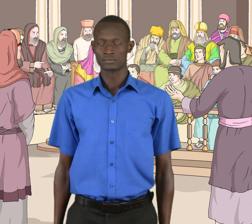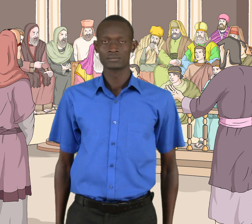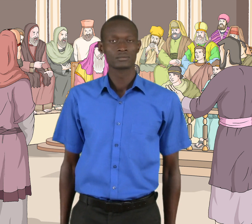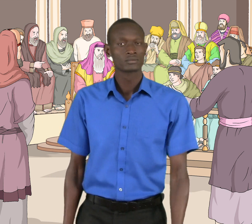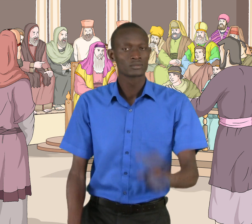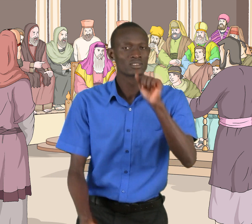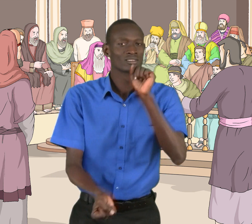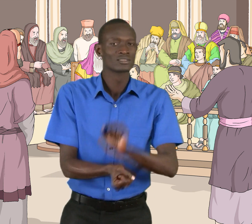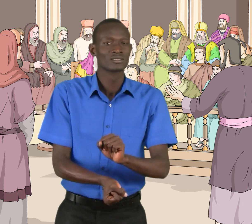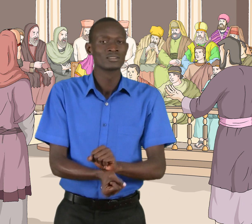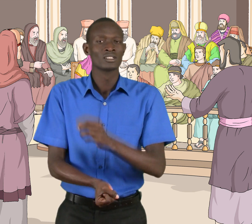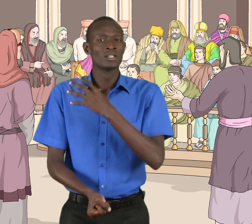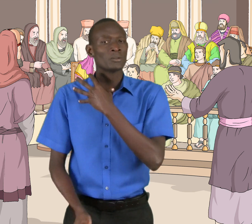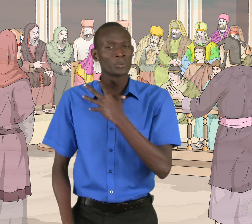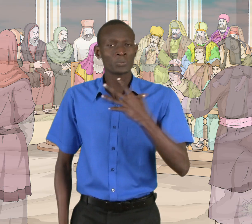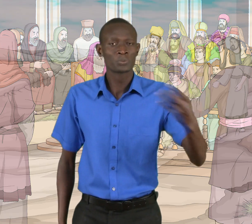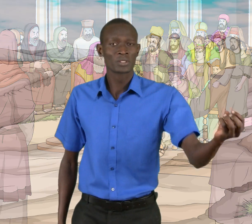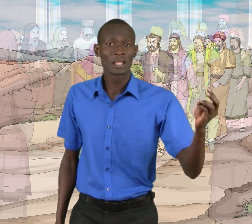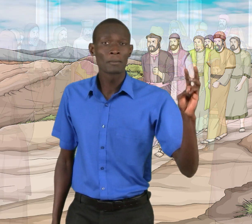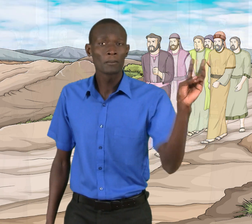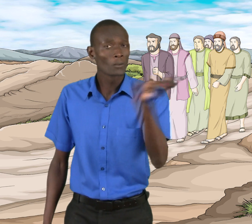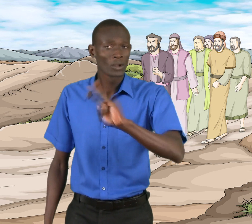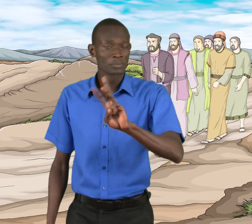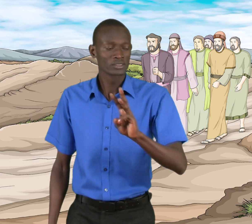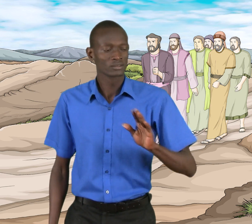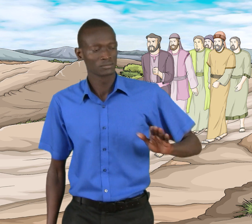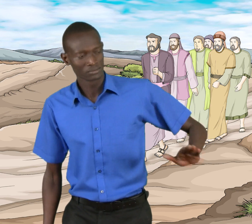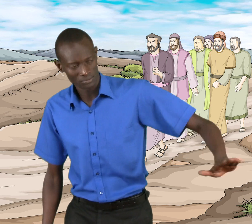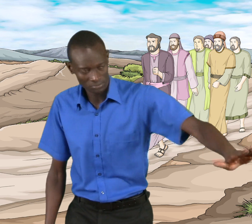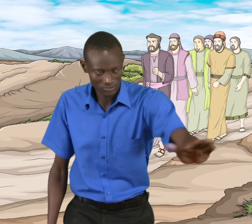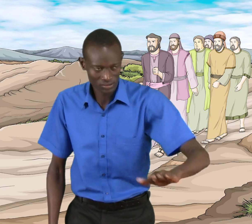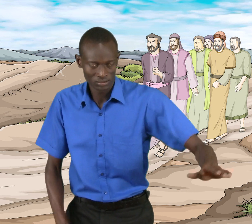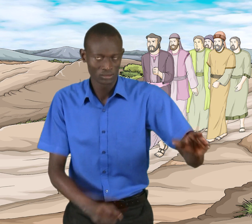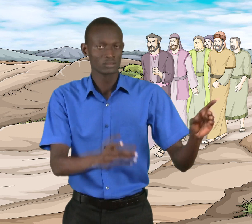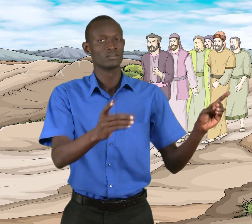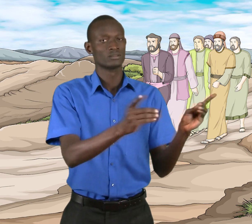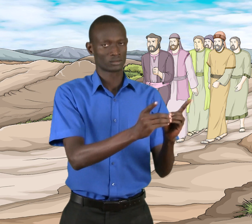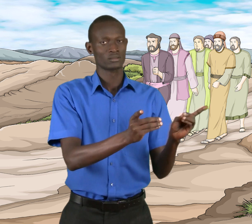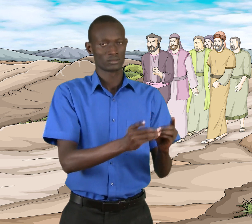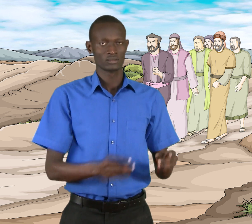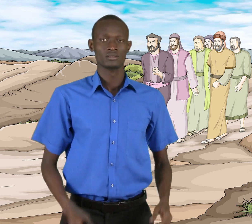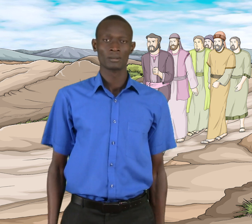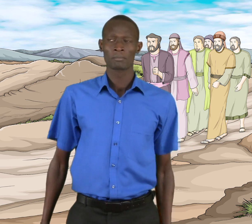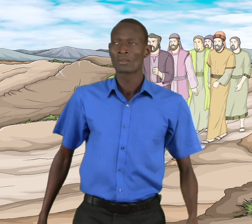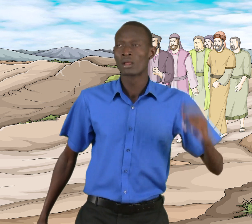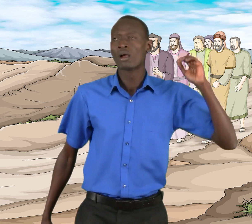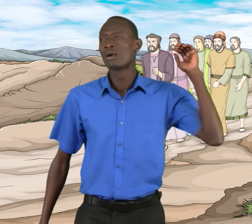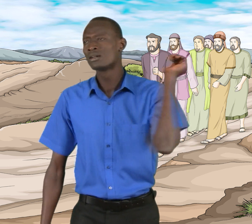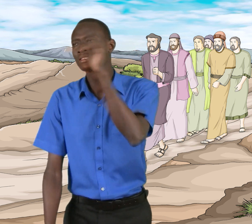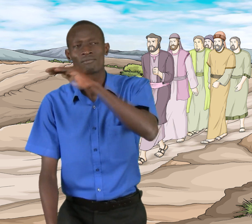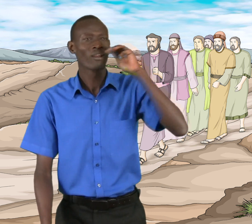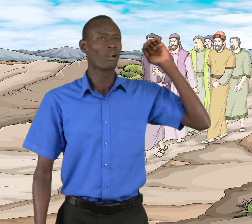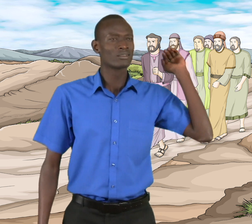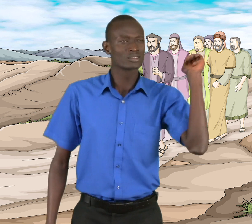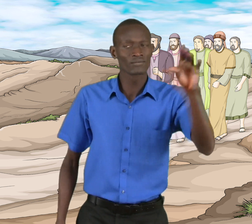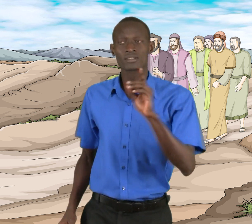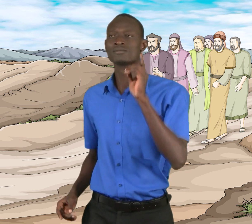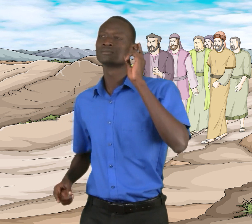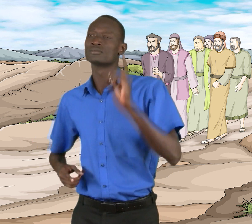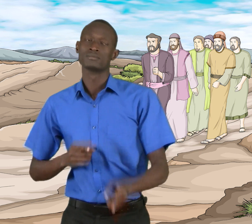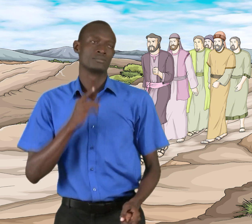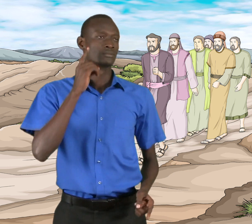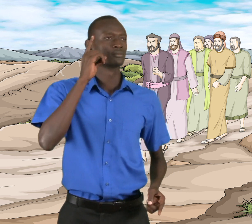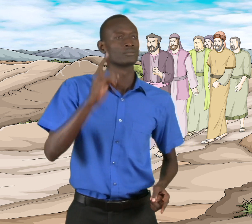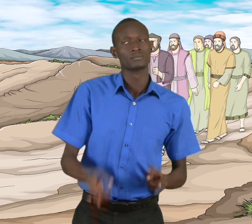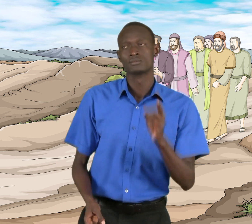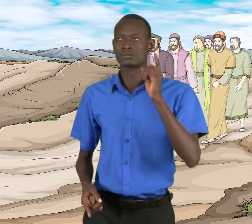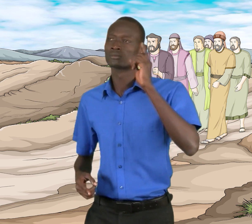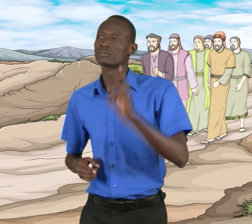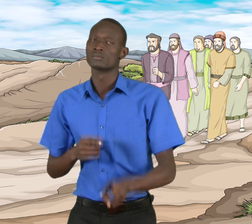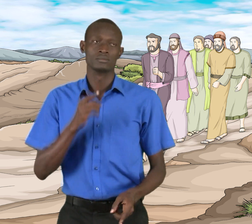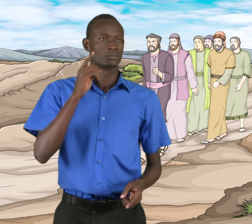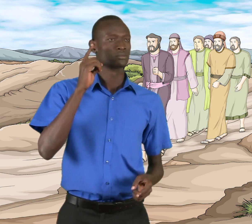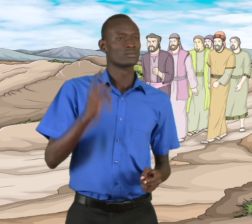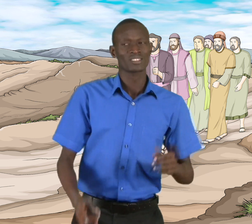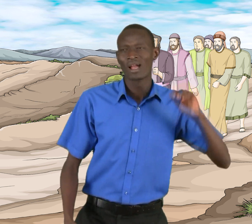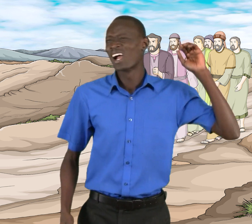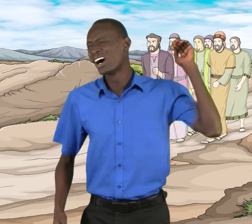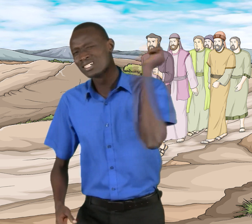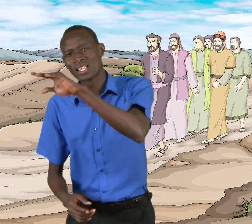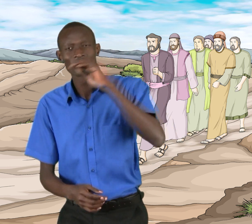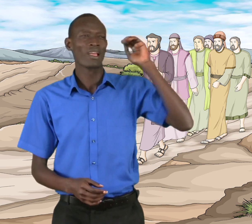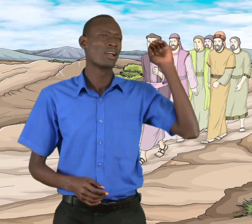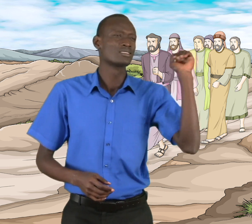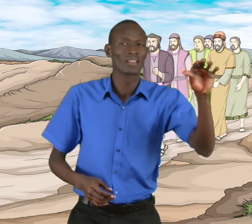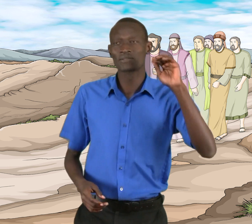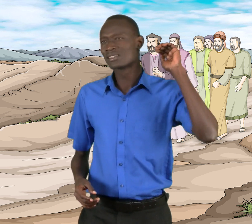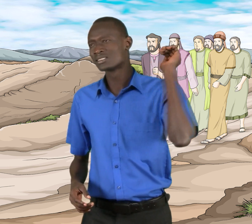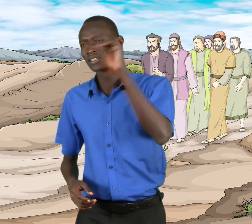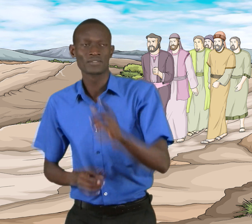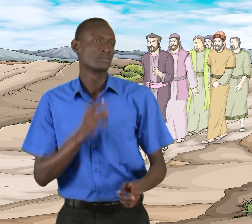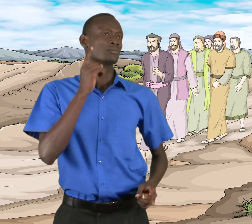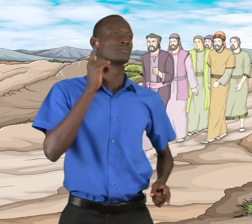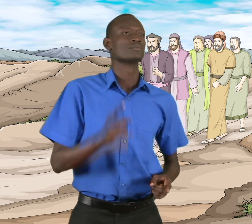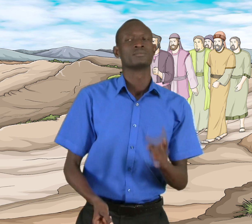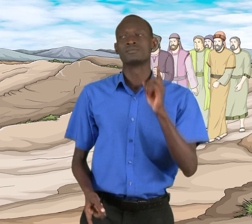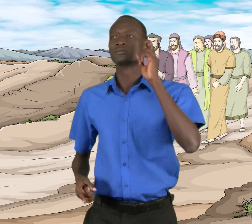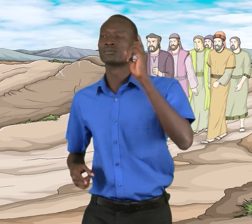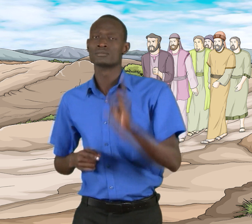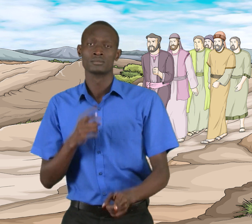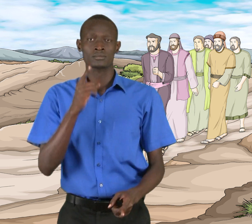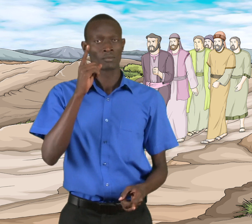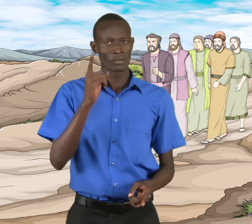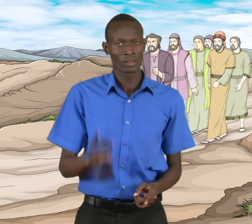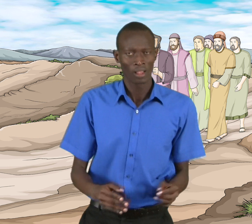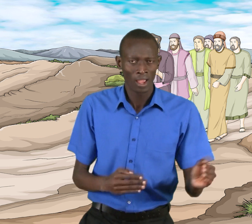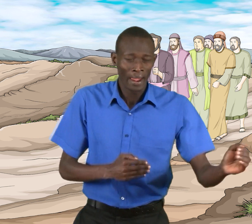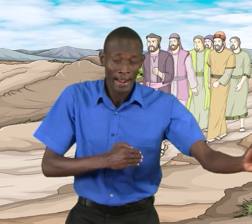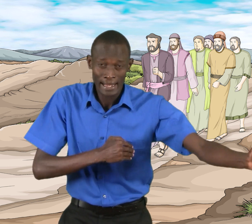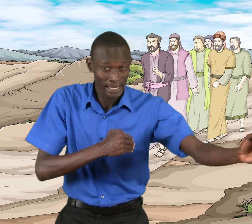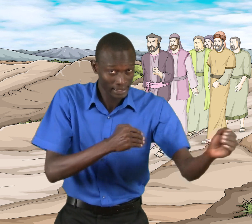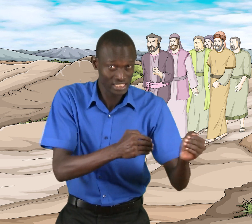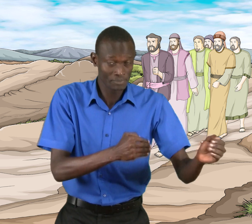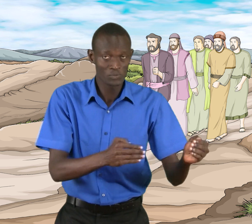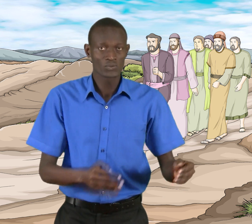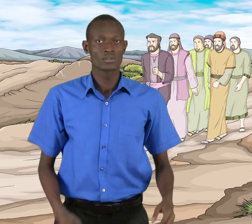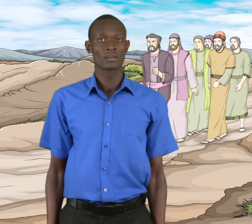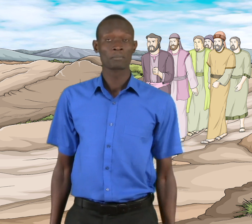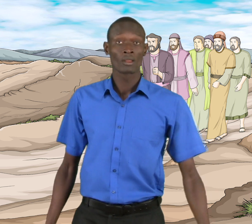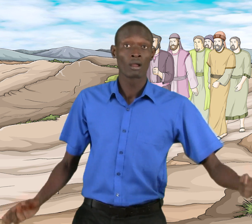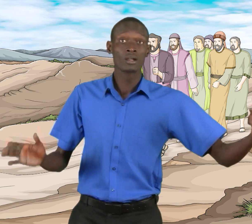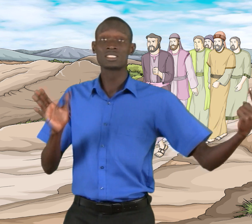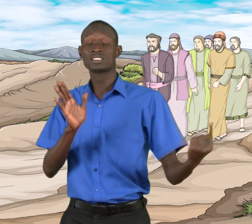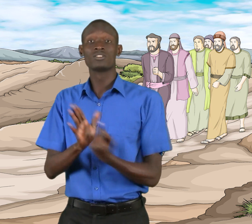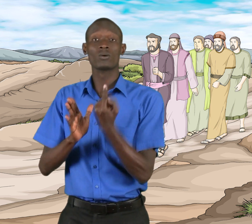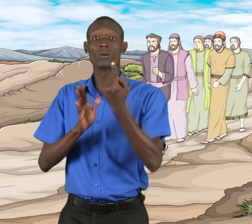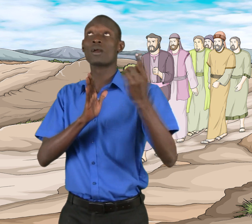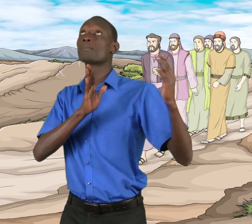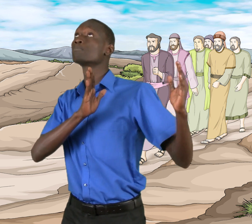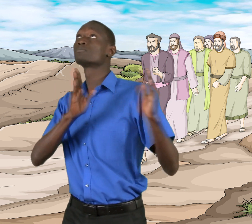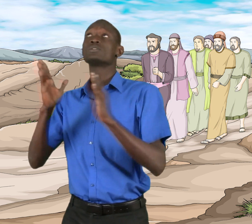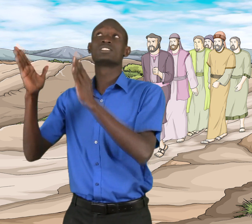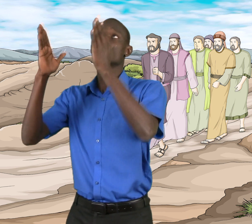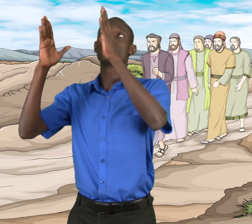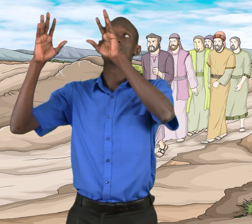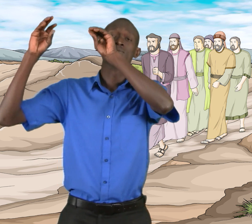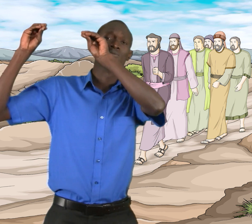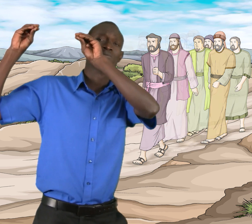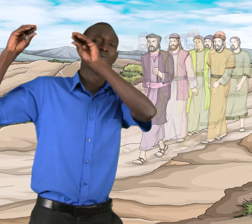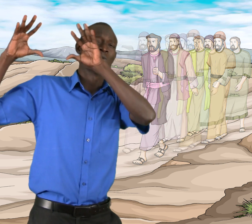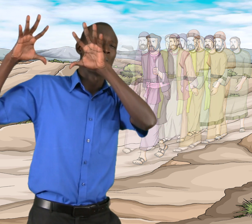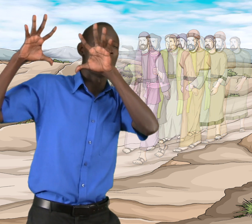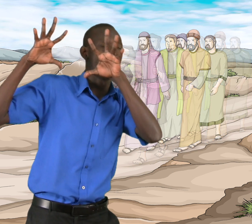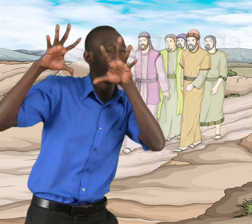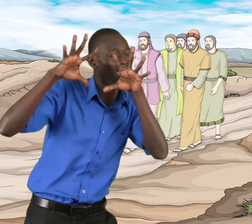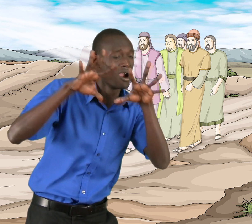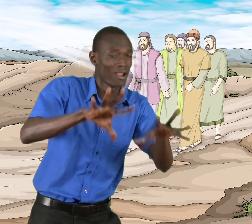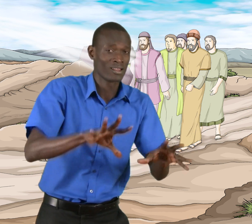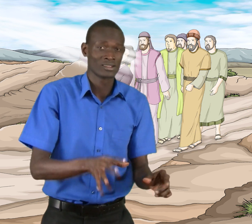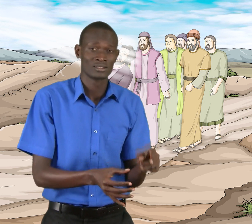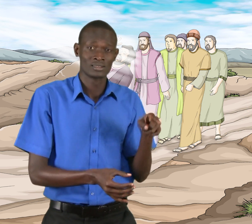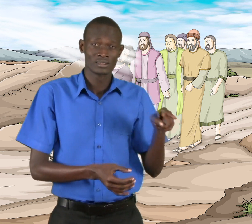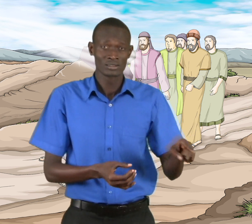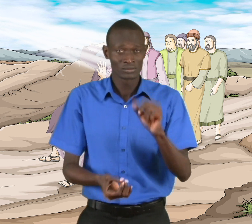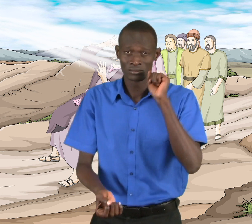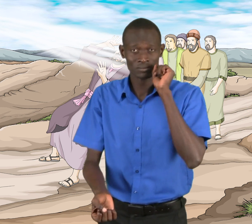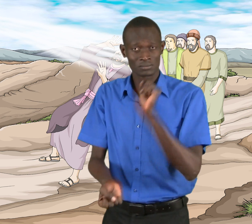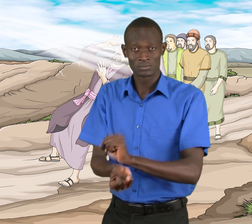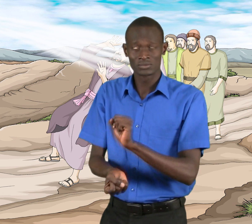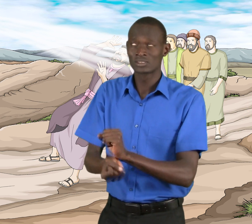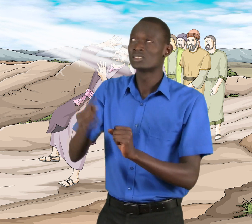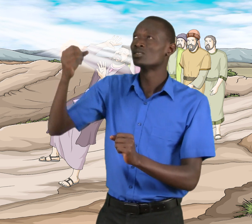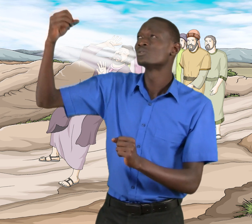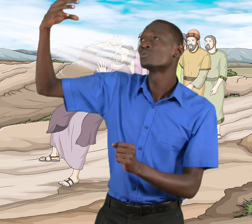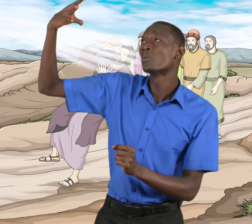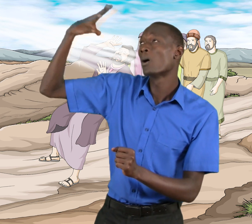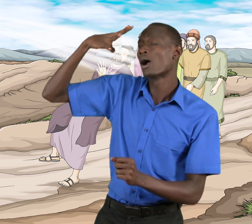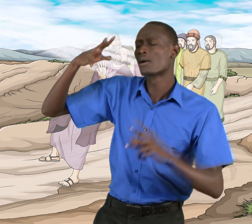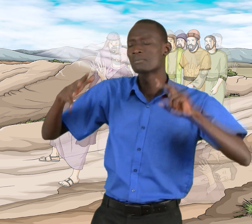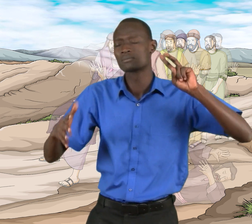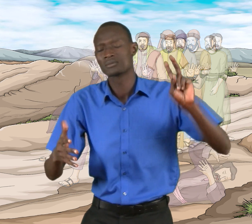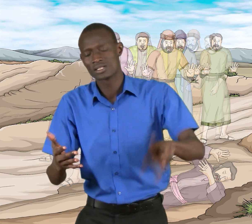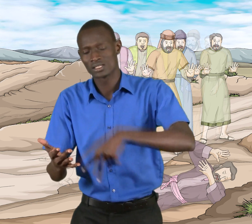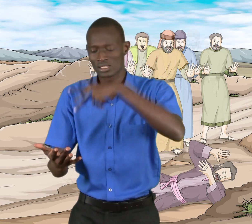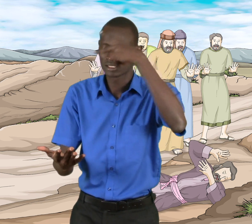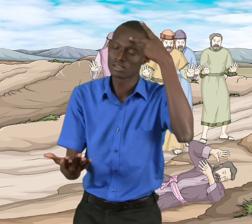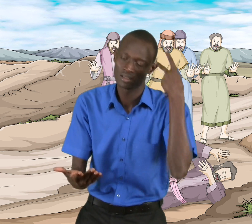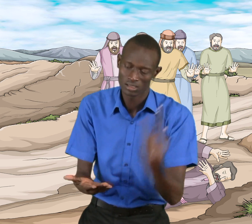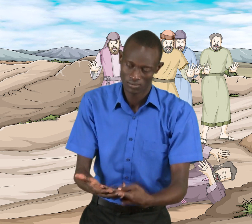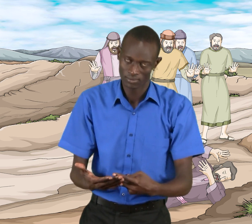As Saul drew near to Damascus on his journey, suddenly a light from heaven flashed around him.